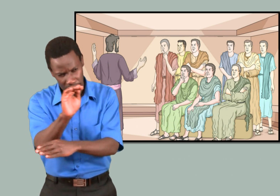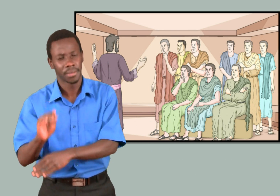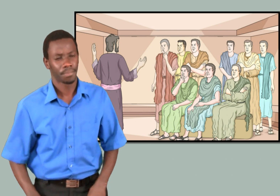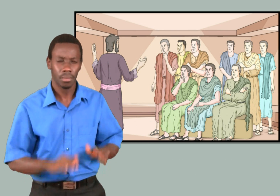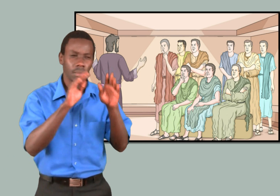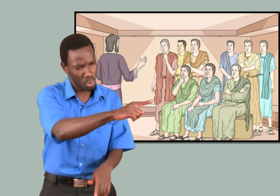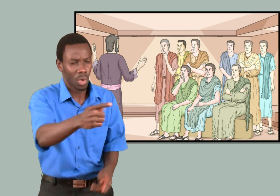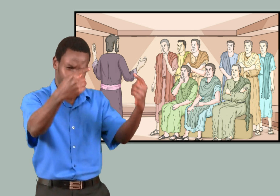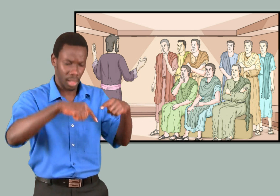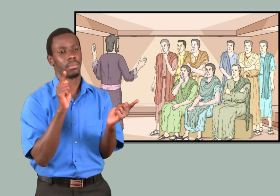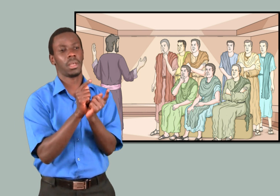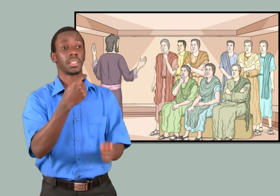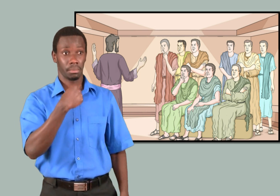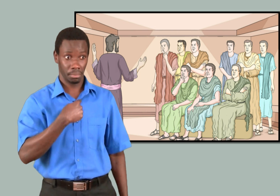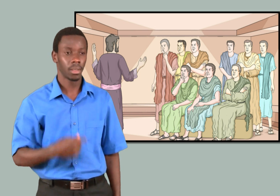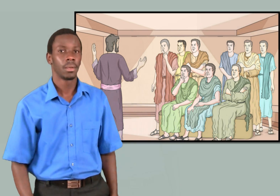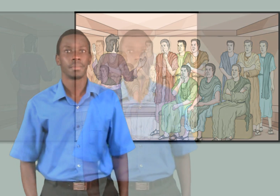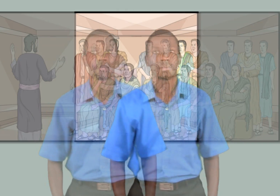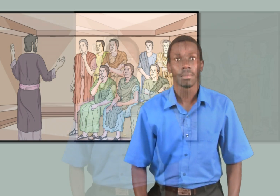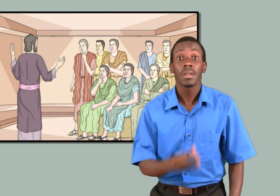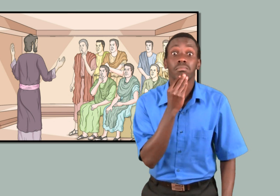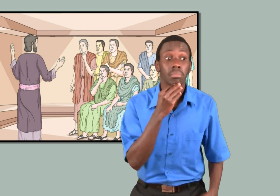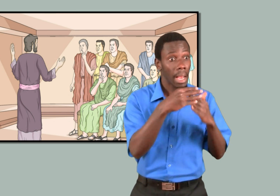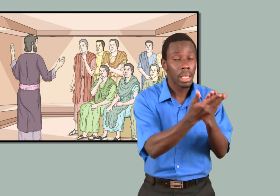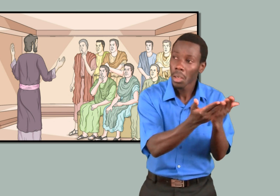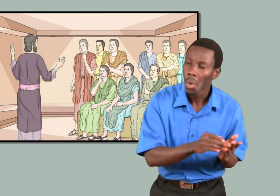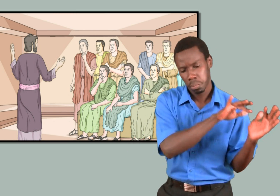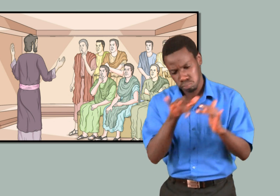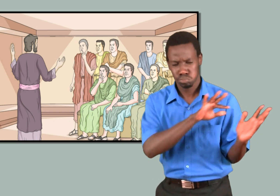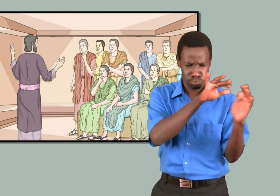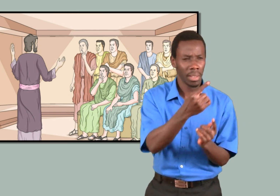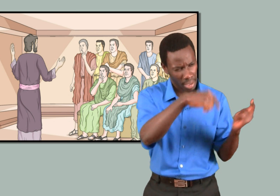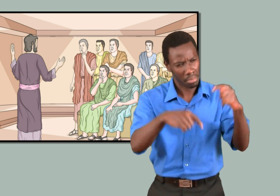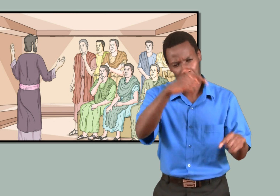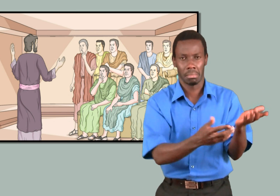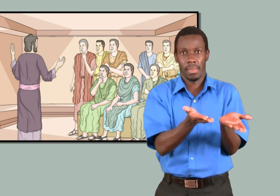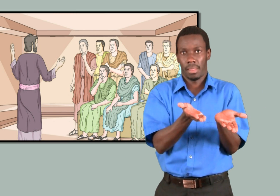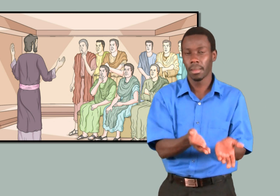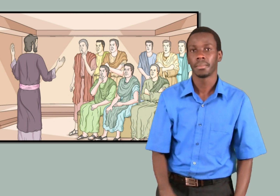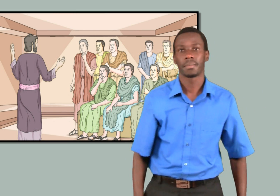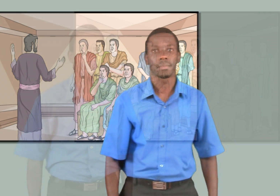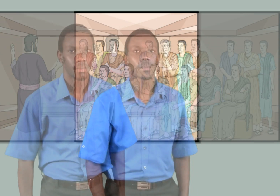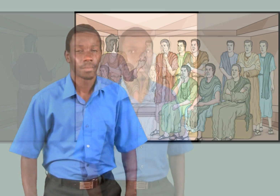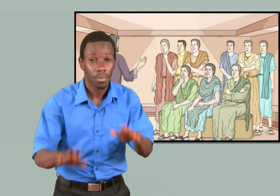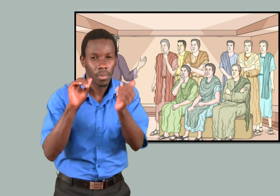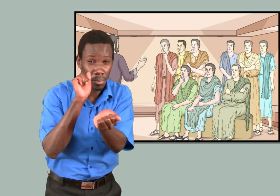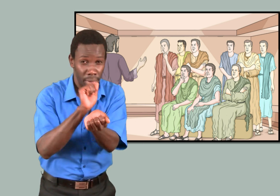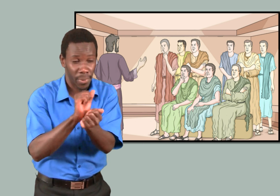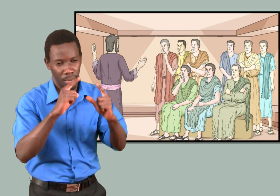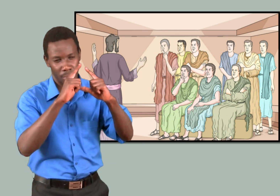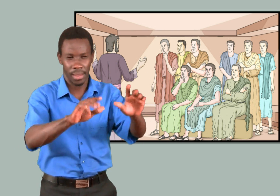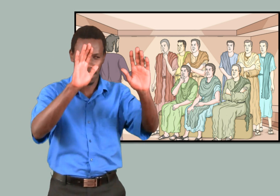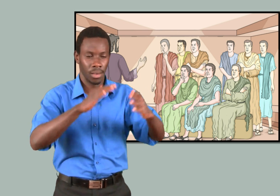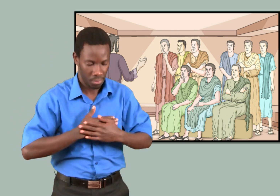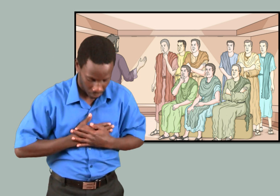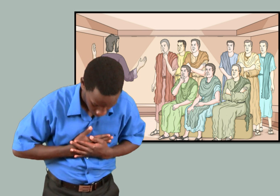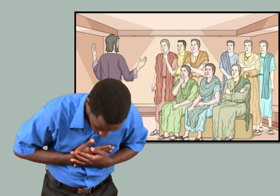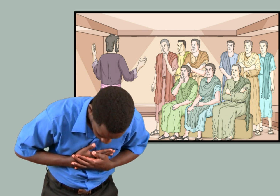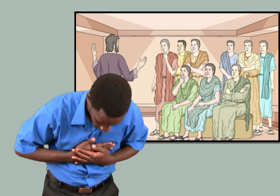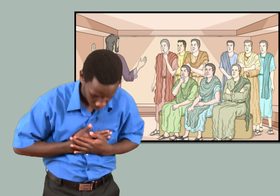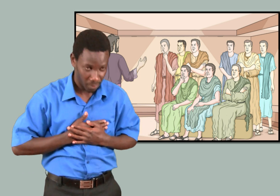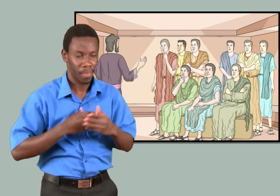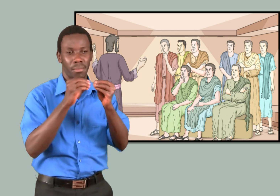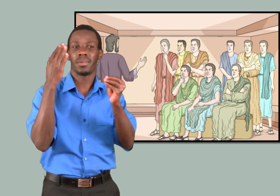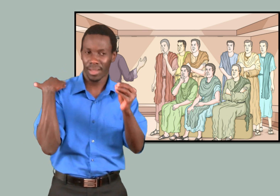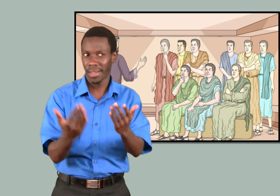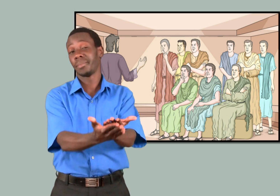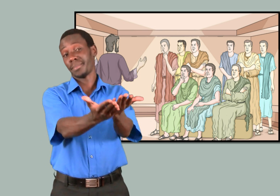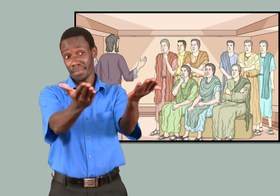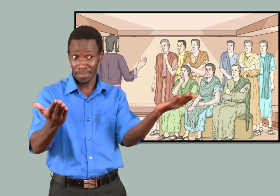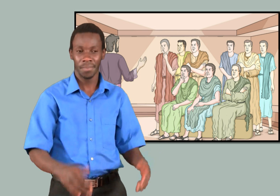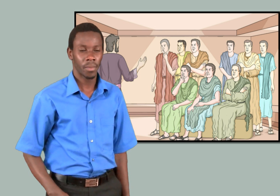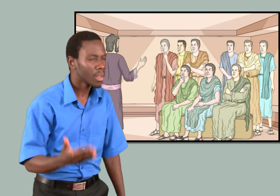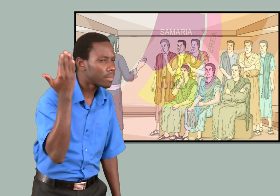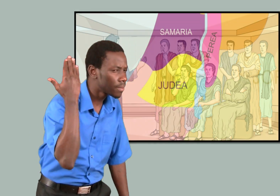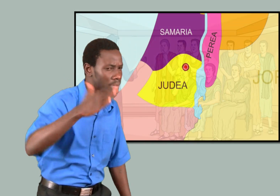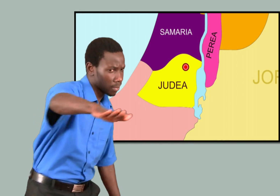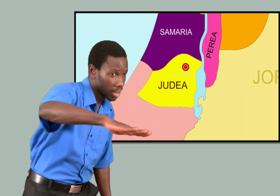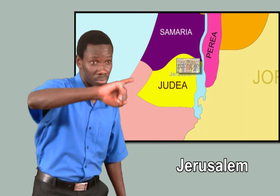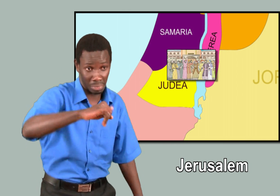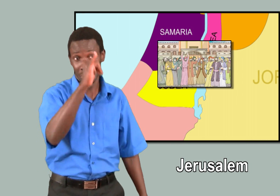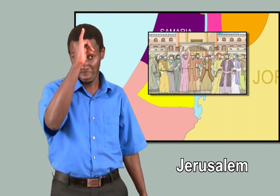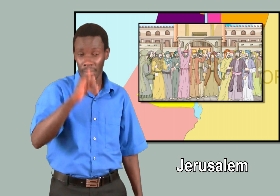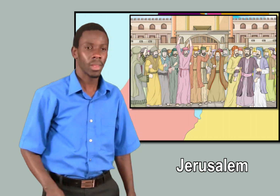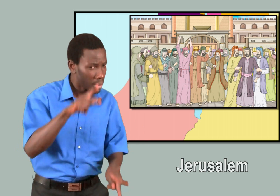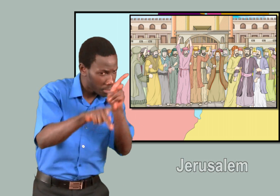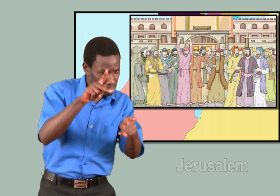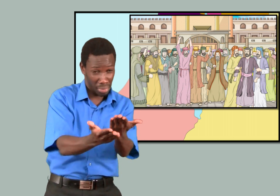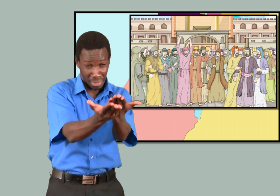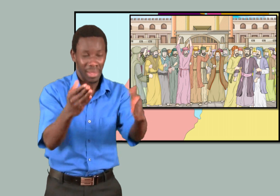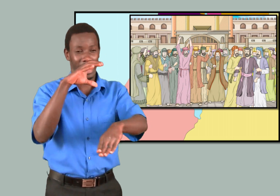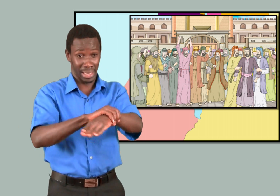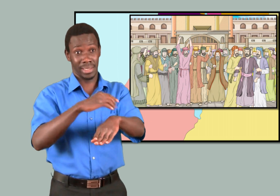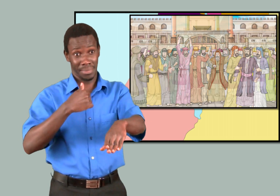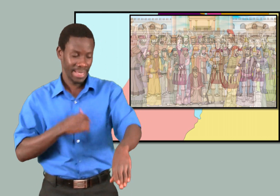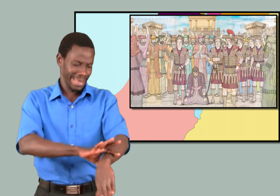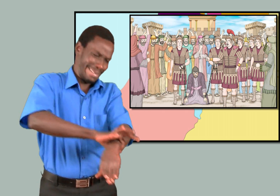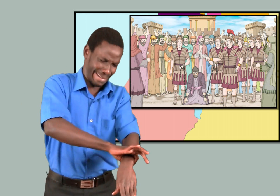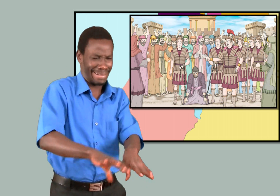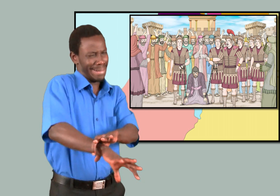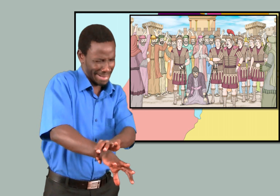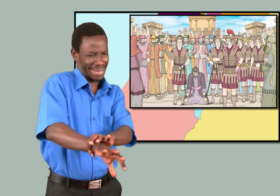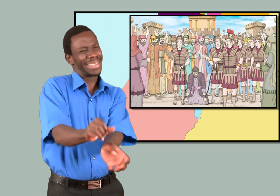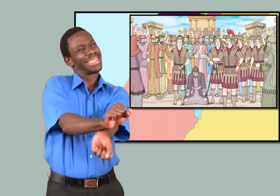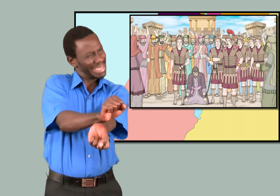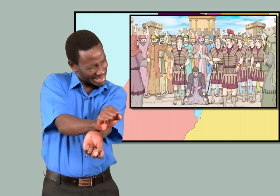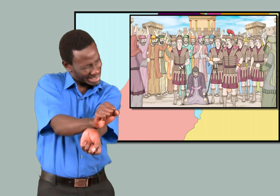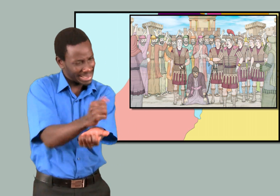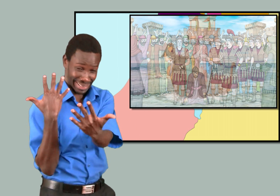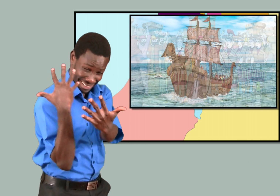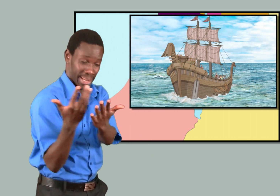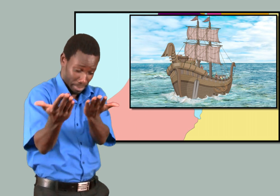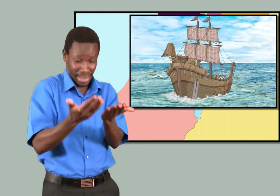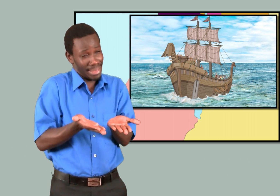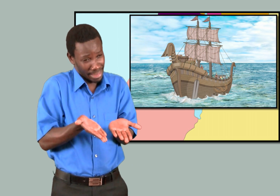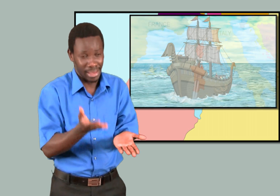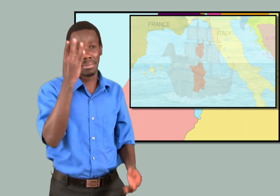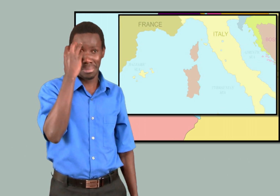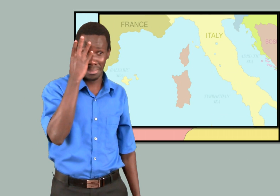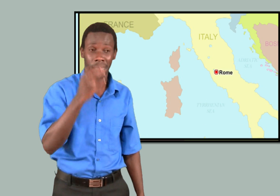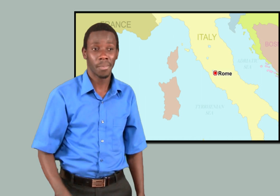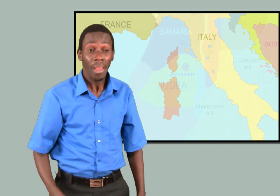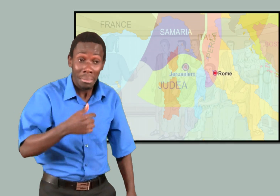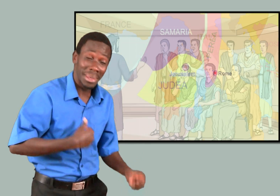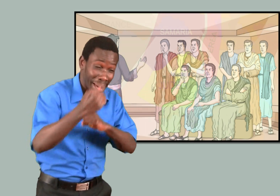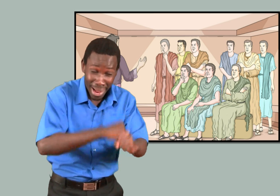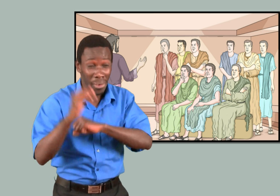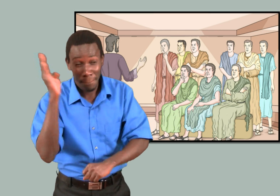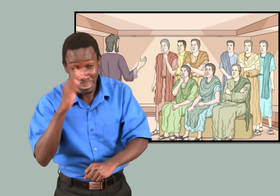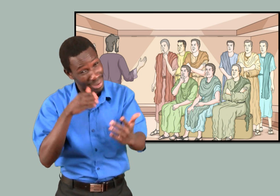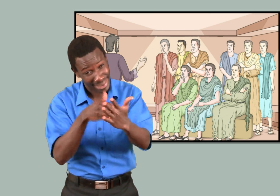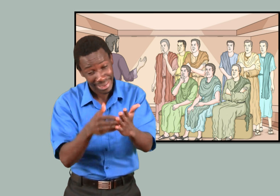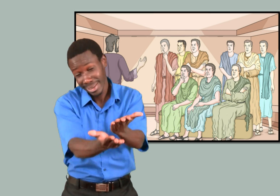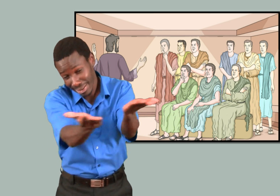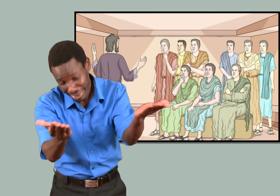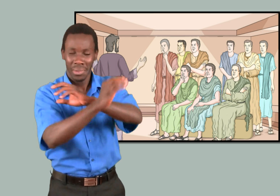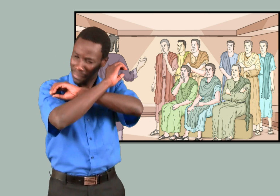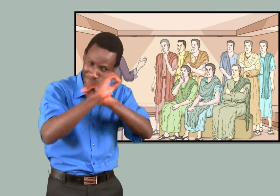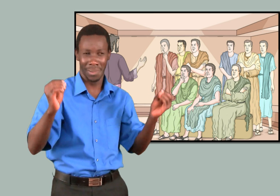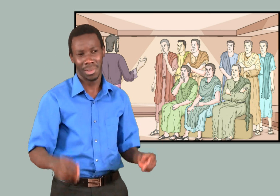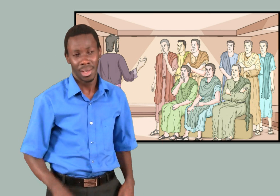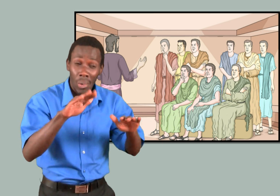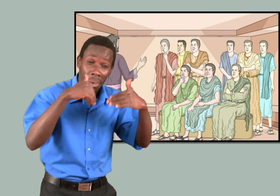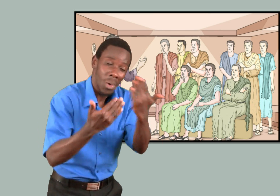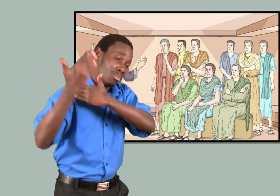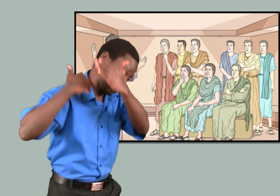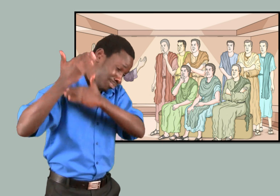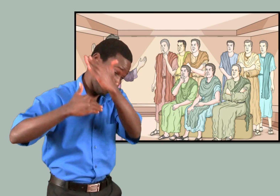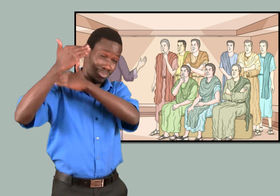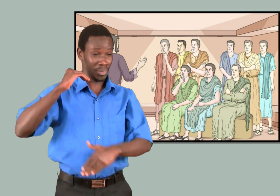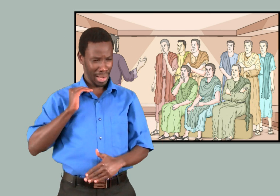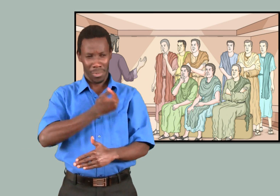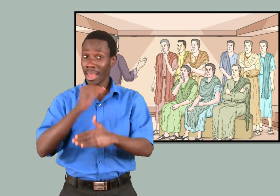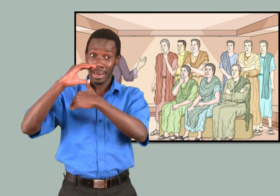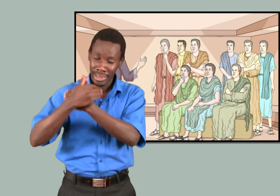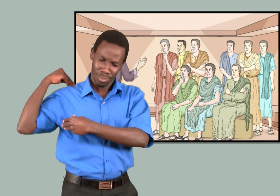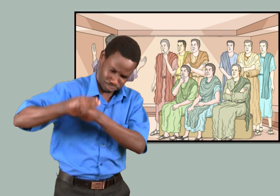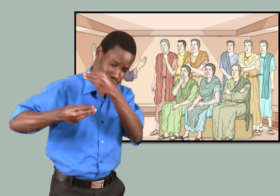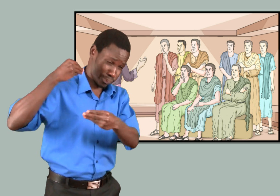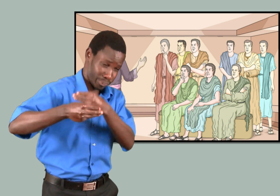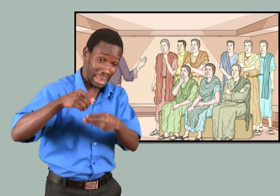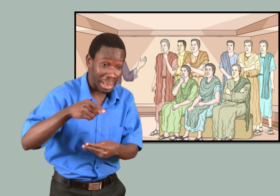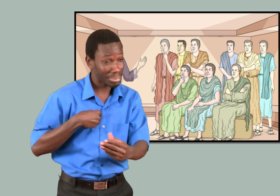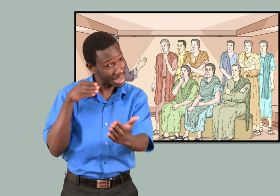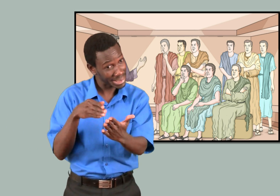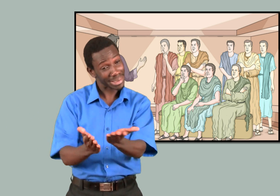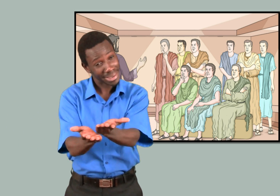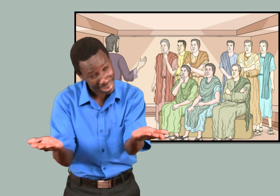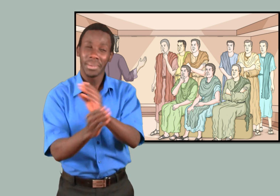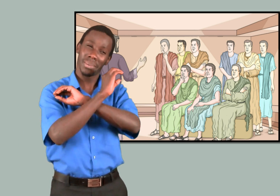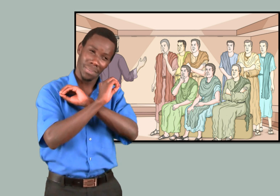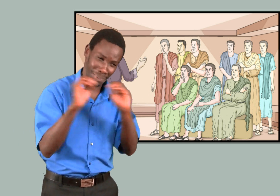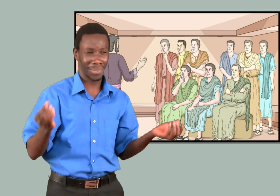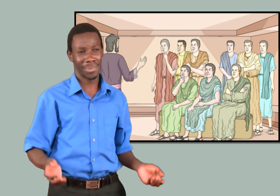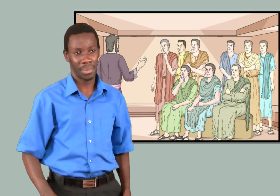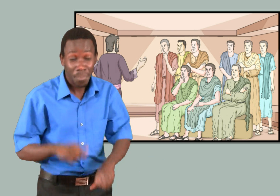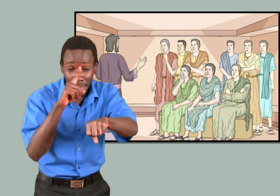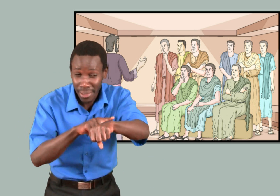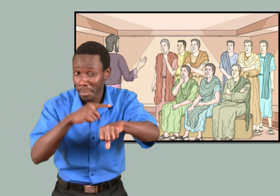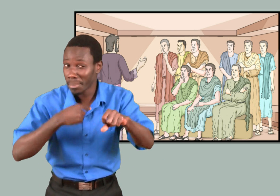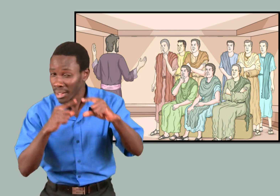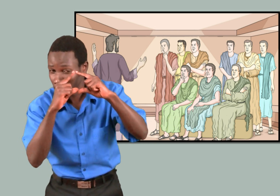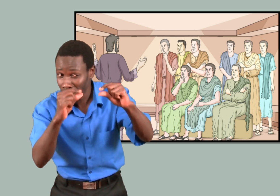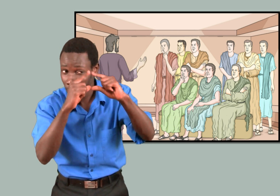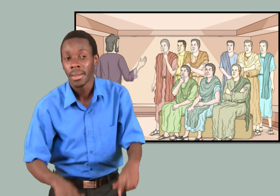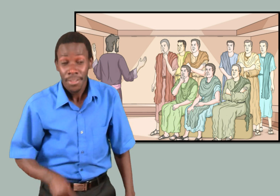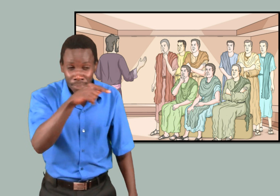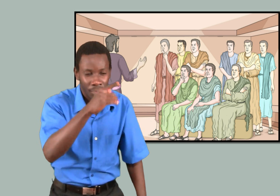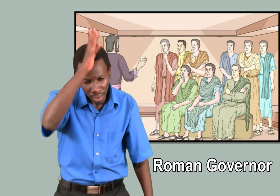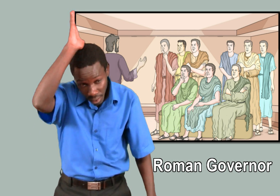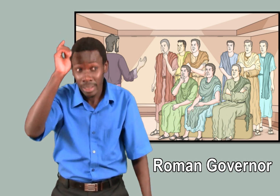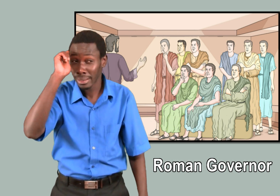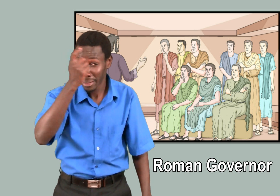When they had gathered, he said to them, “Brothers, although I have done nothing against our people or the customs of our fathers, I was taken prisoner in Jerusalem and handed over to the Romans.